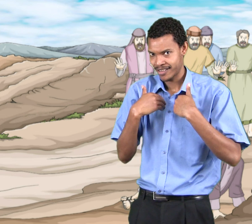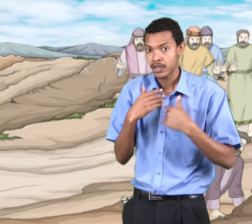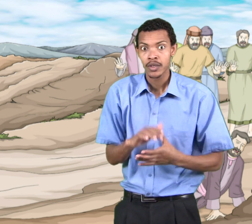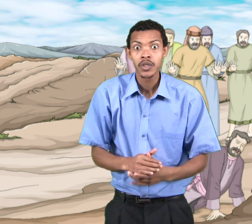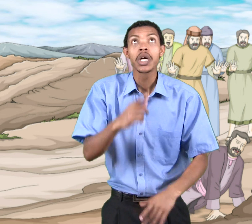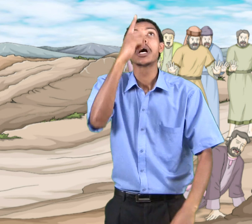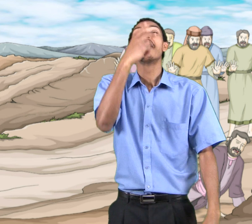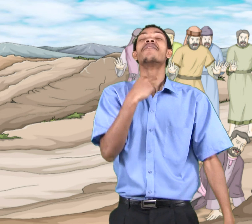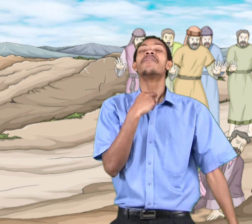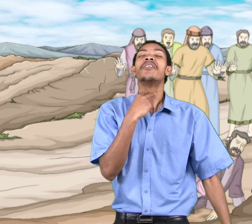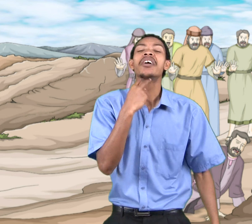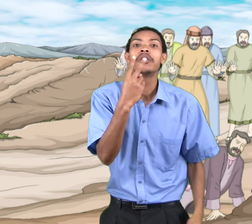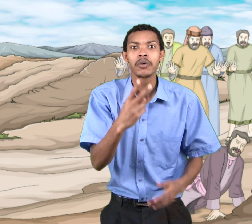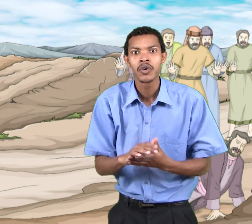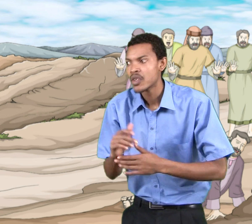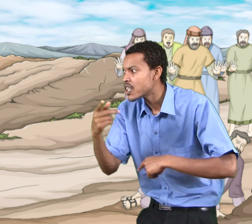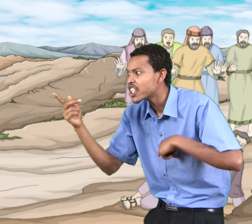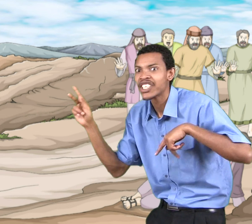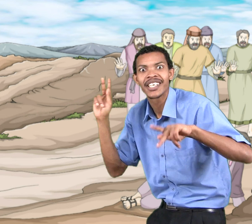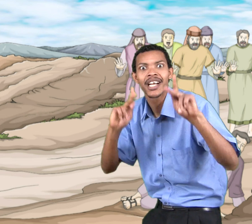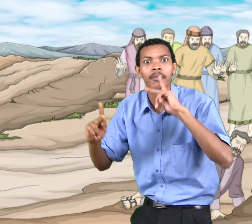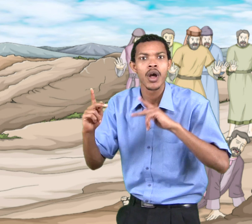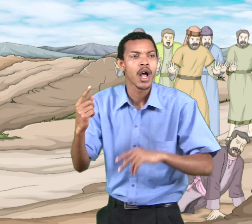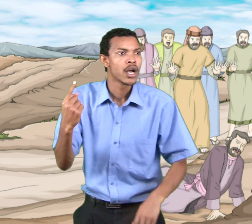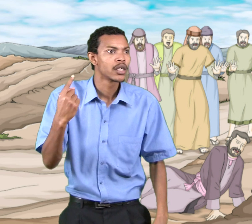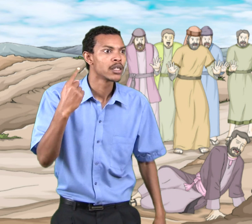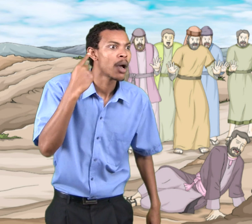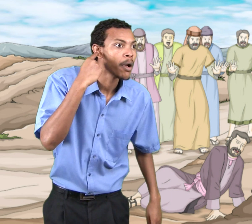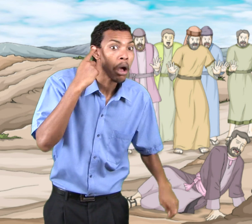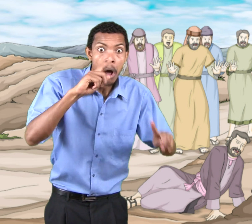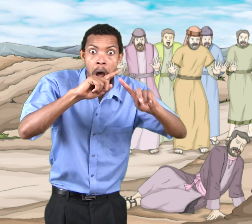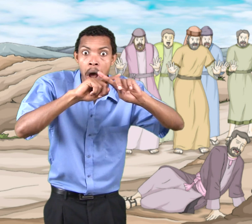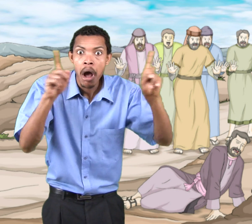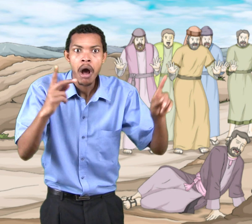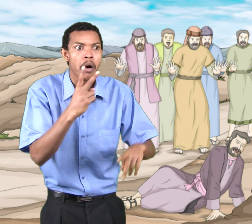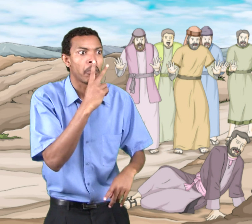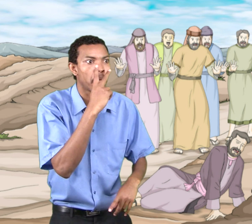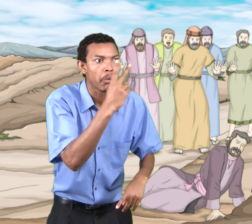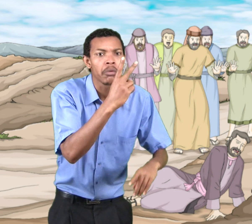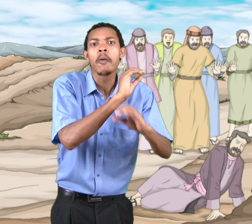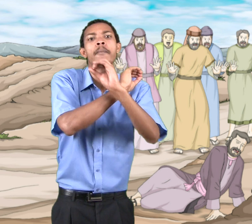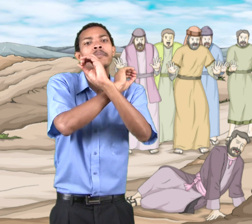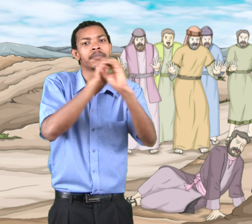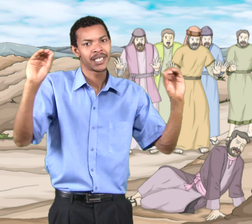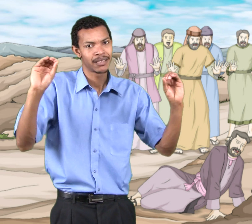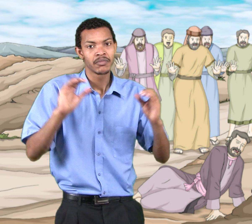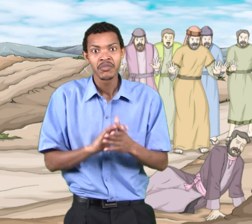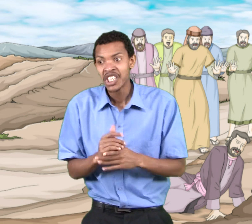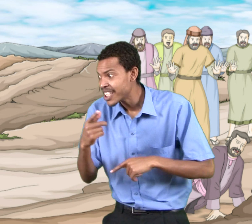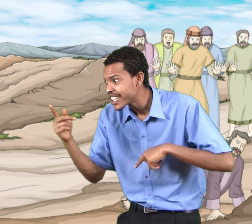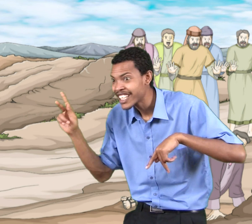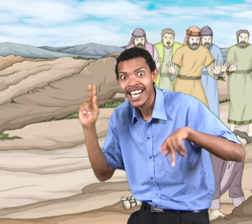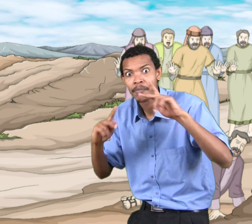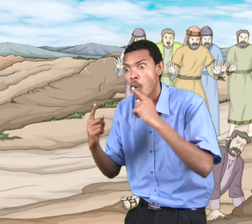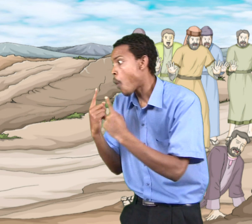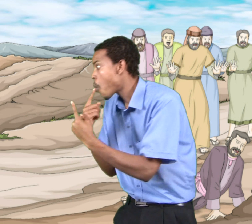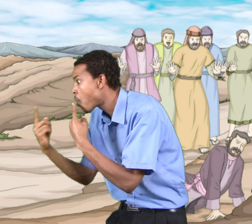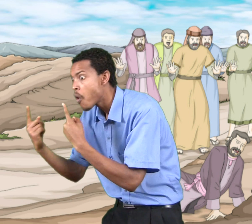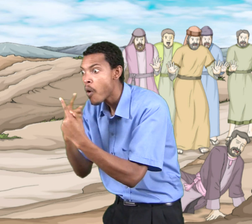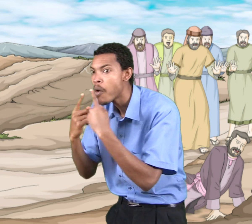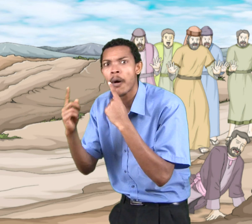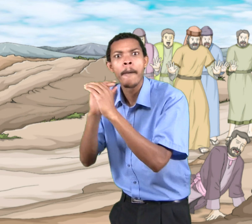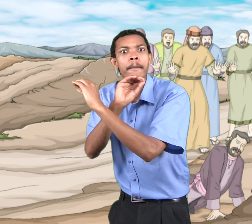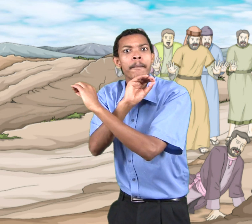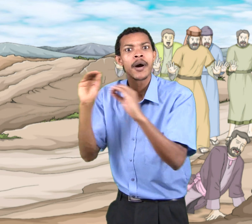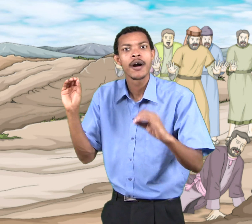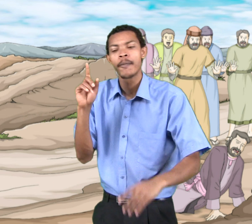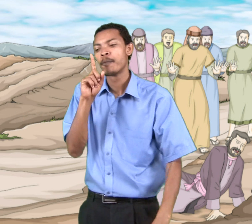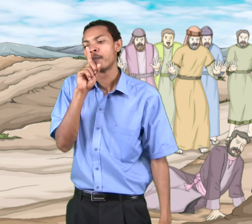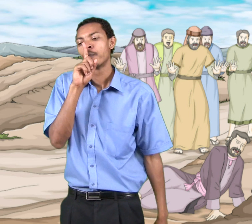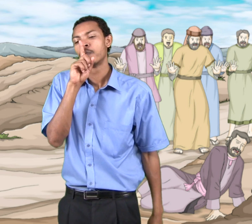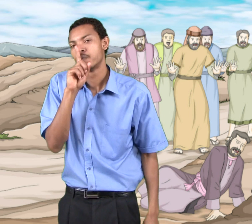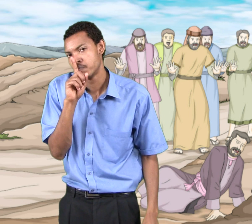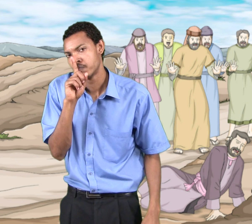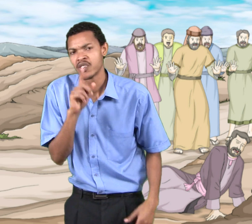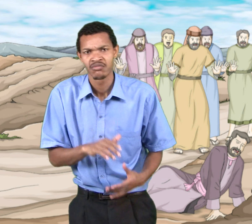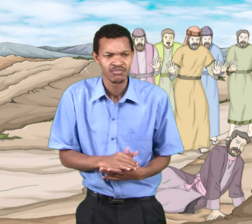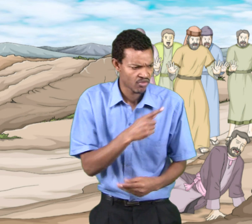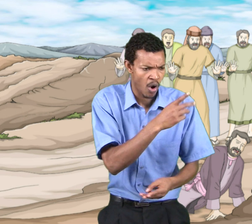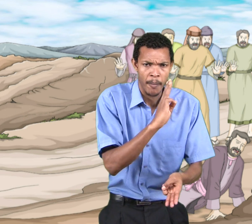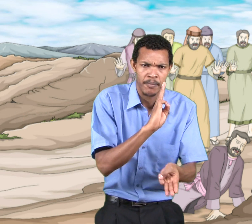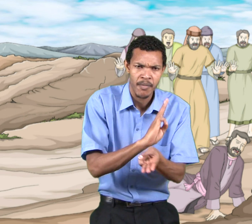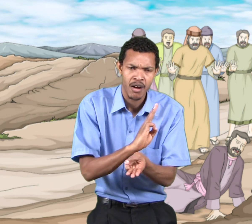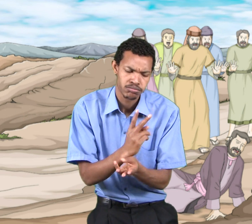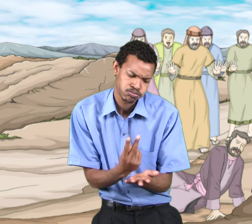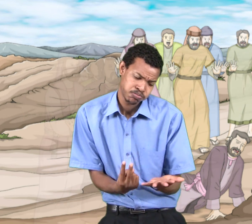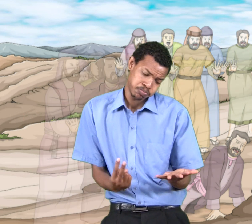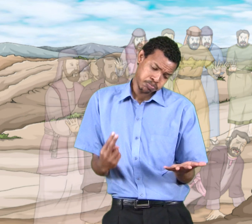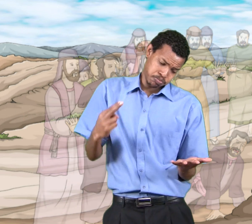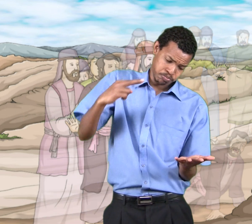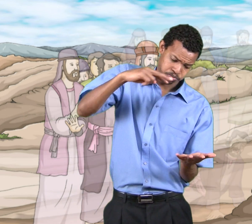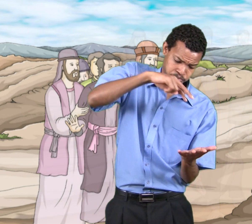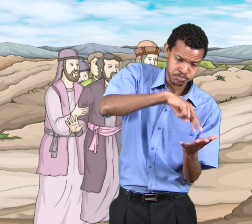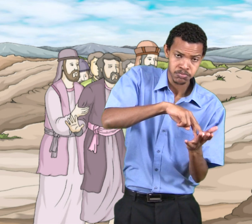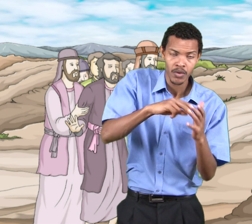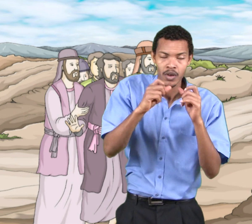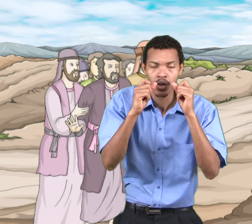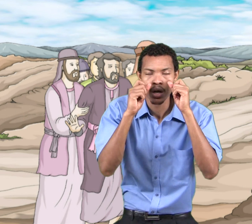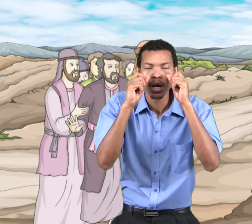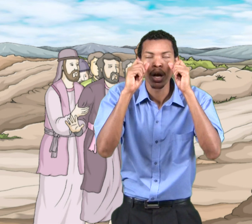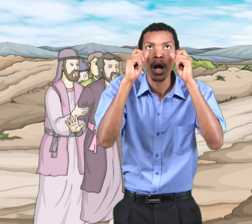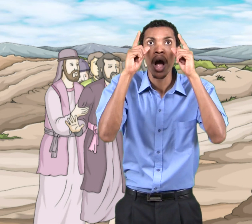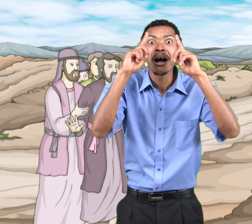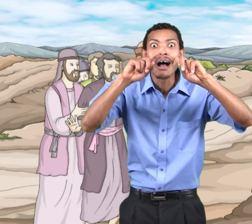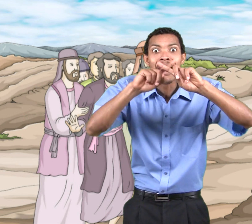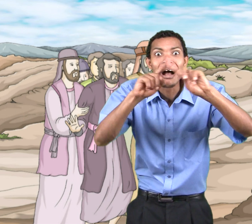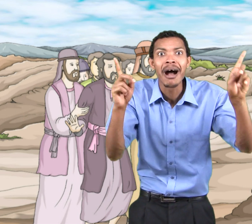Saul got up from the ground, but when he opened his eyes he could not see a thing.